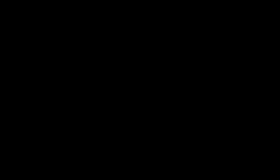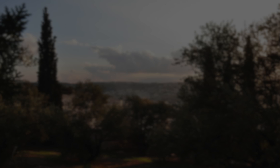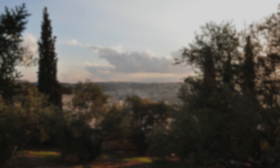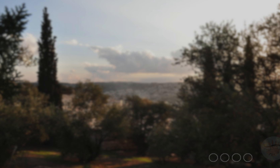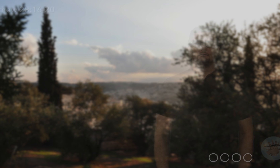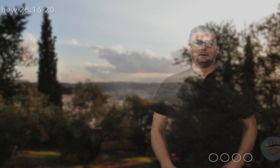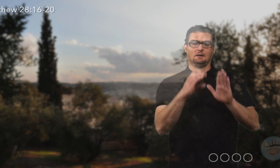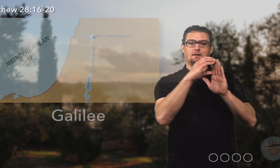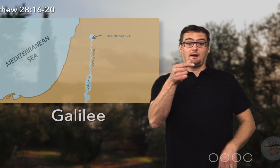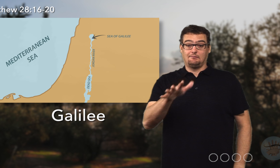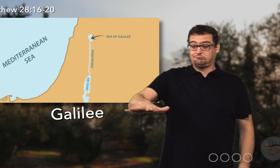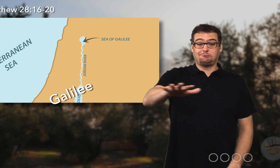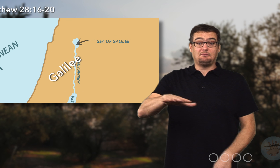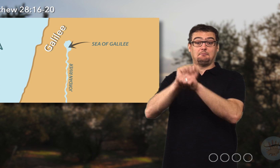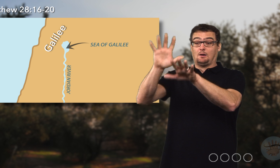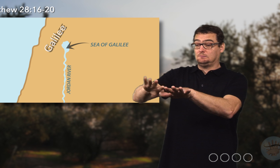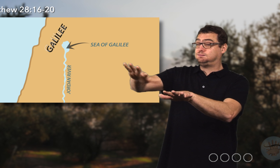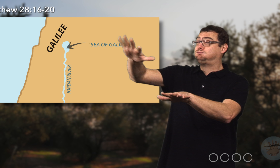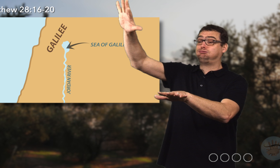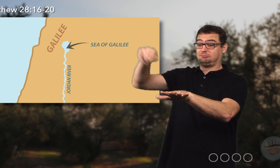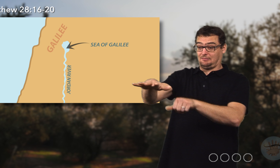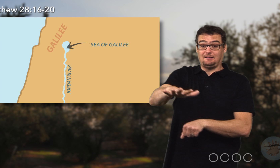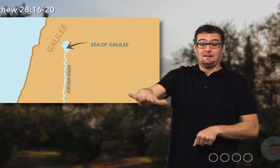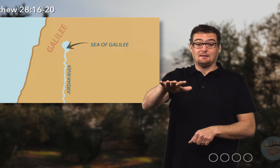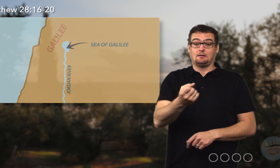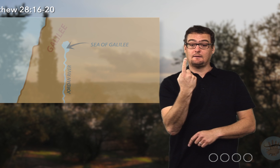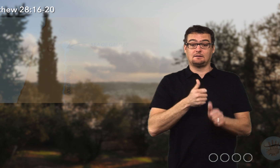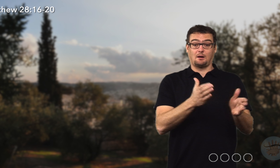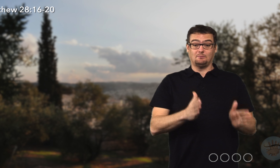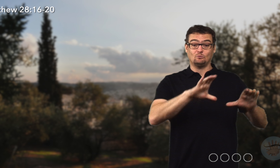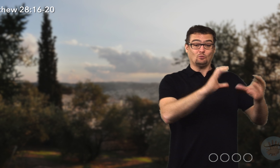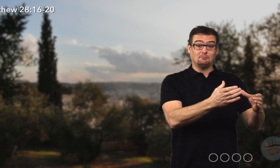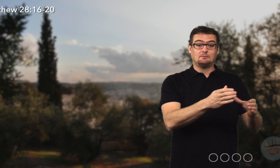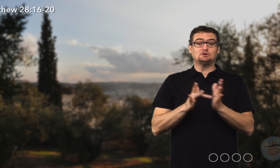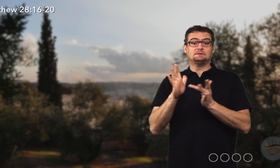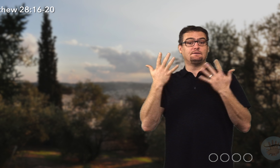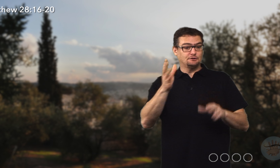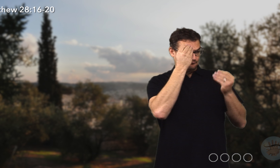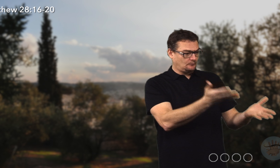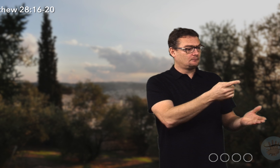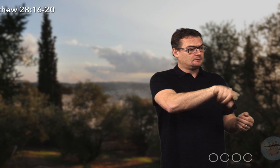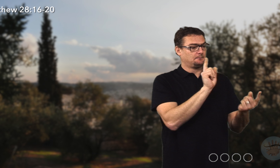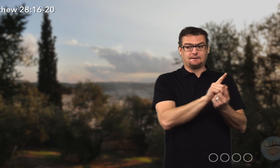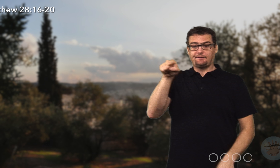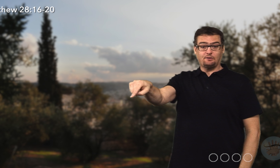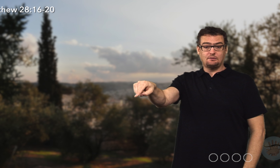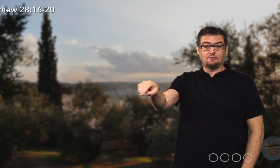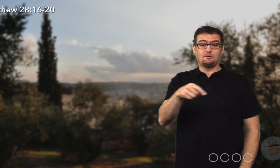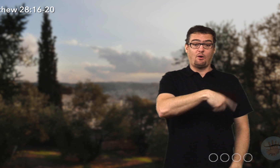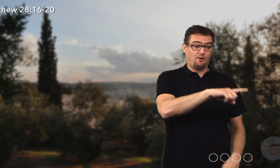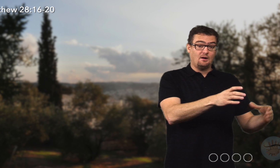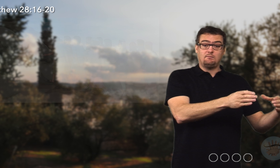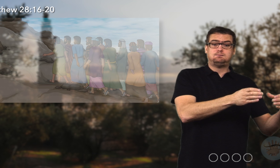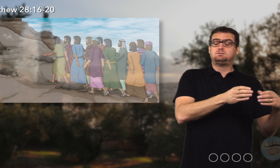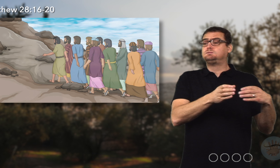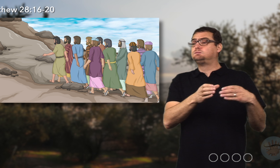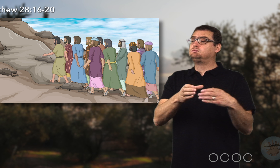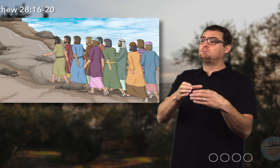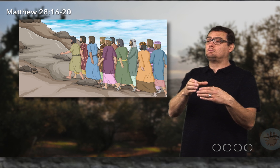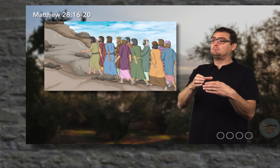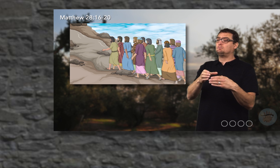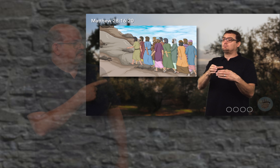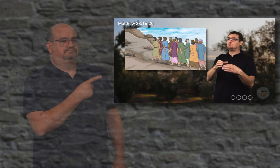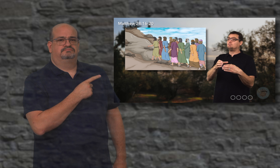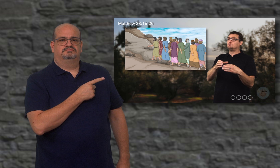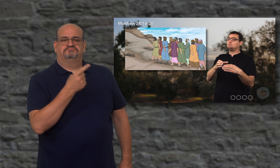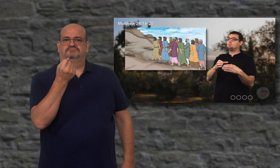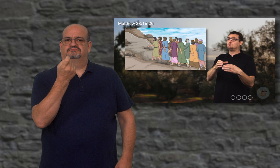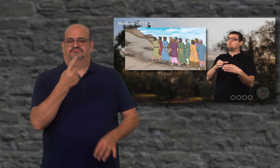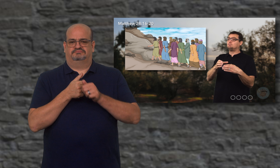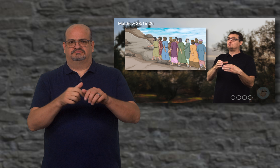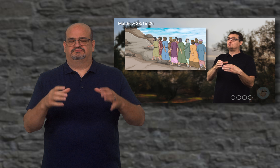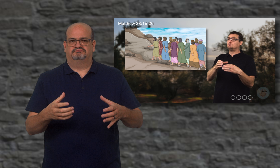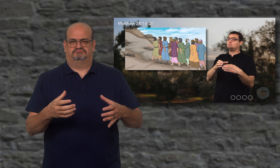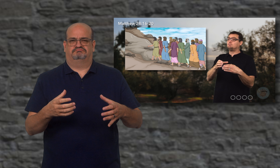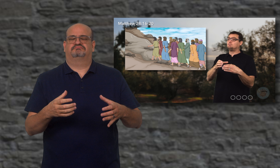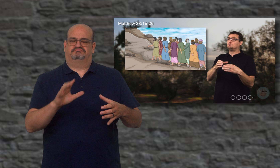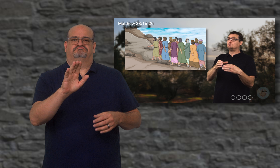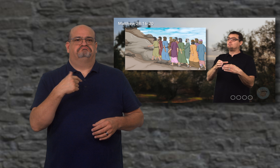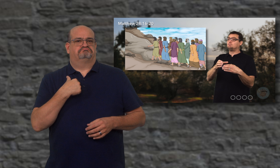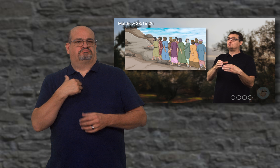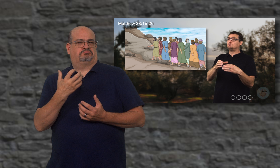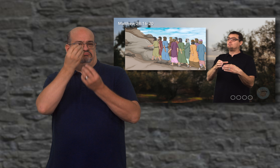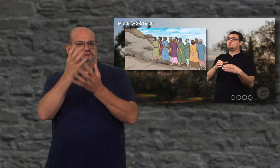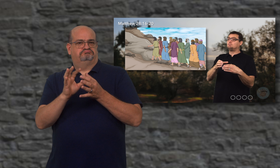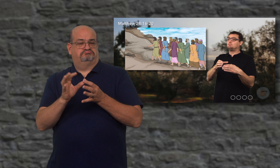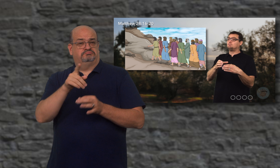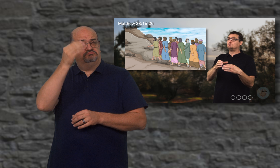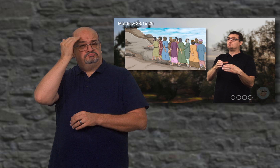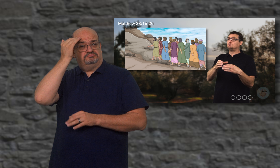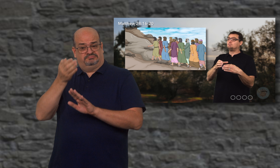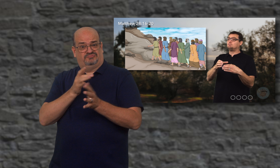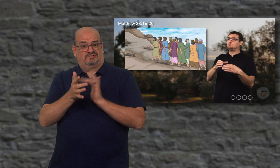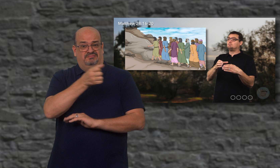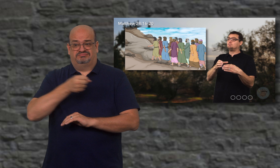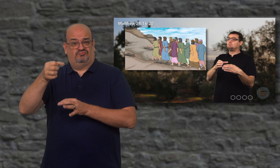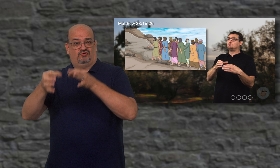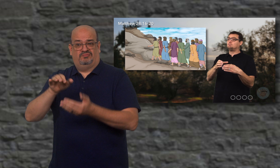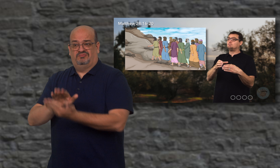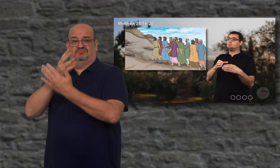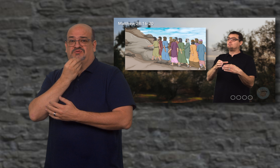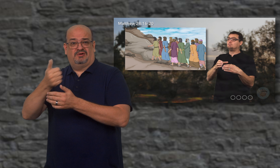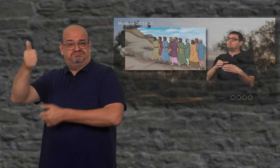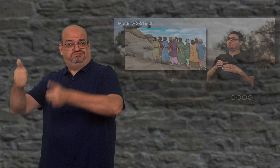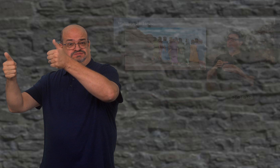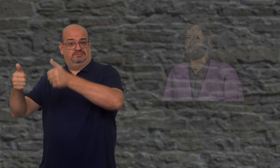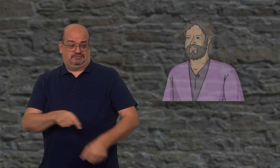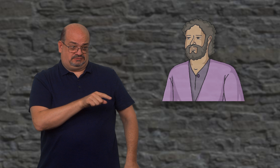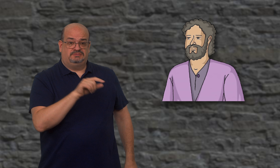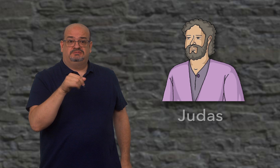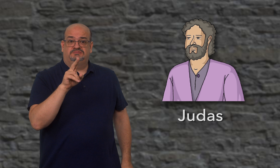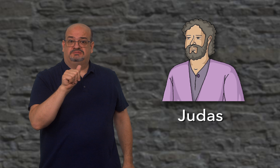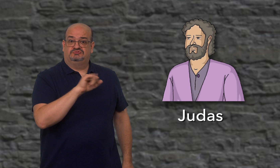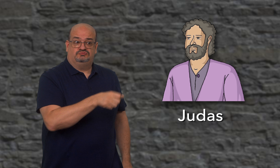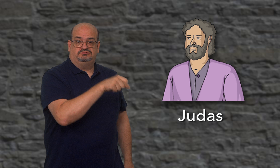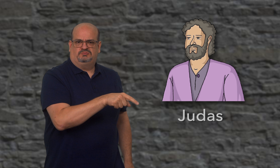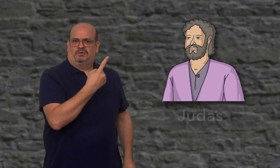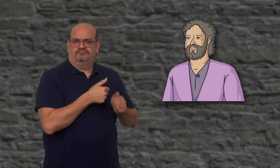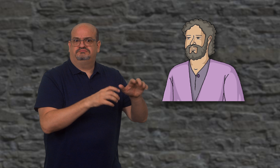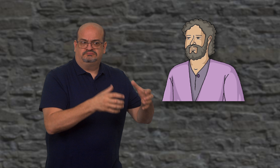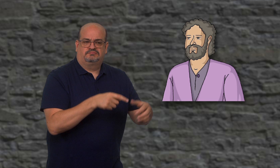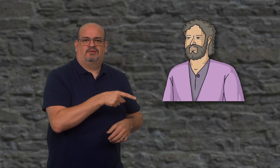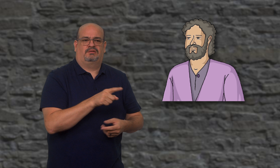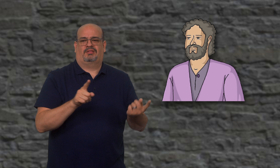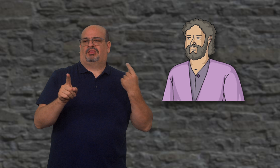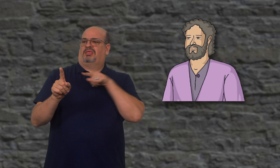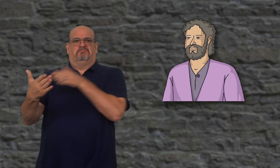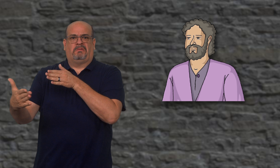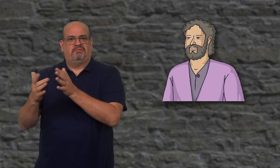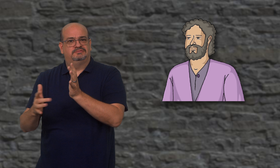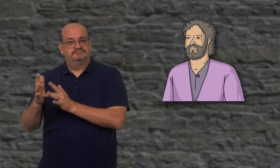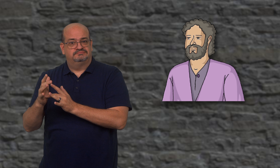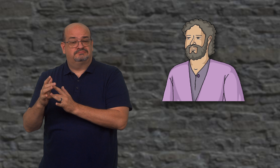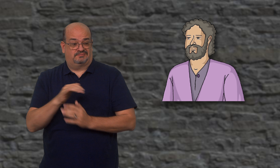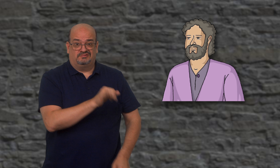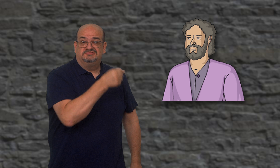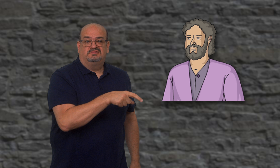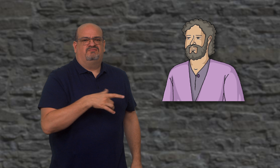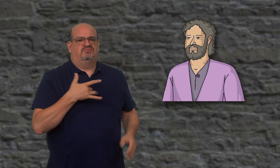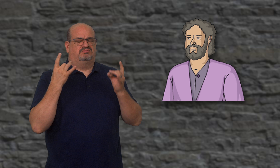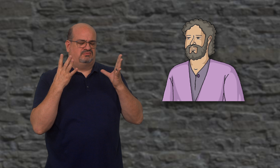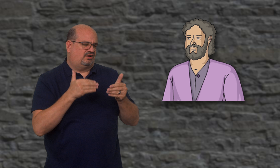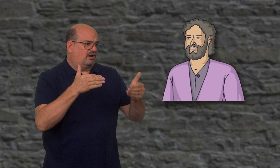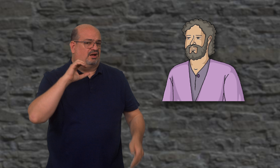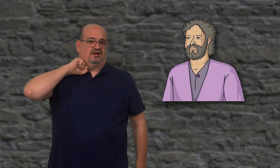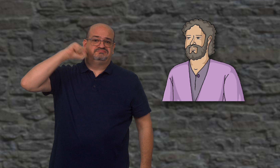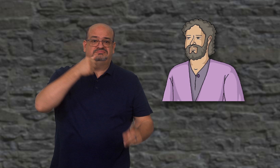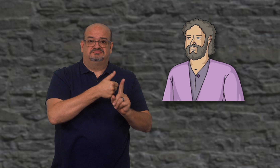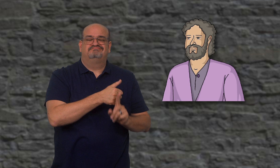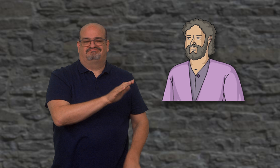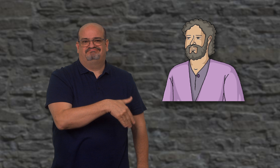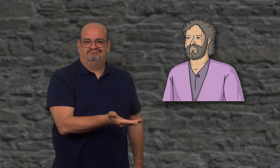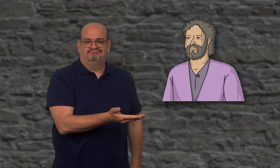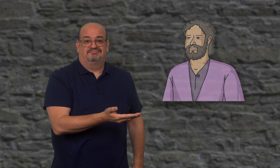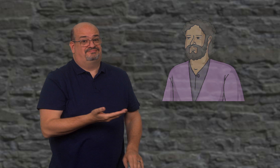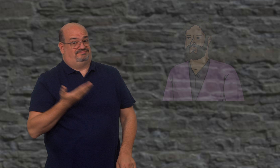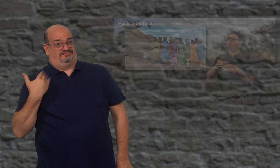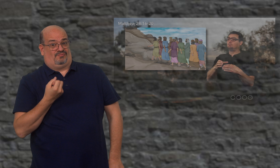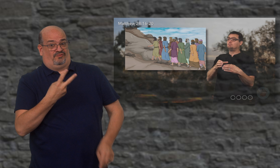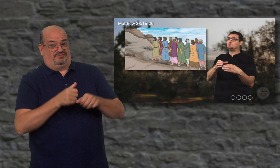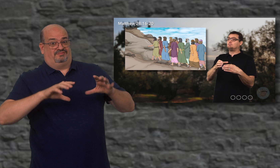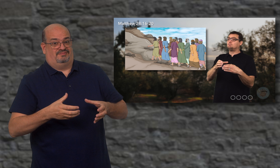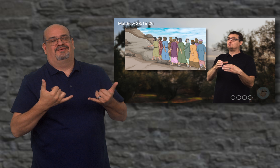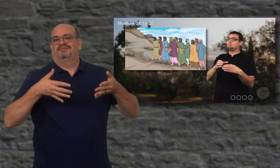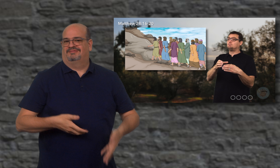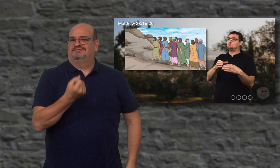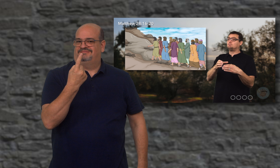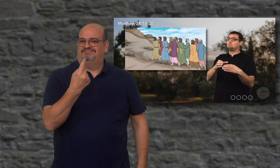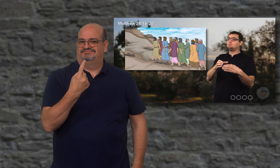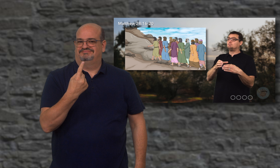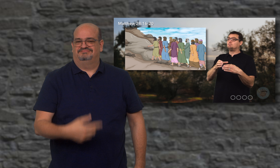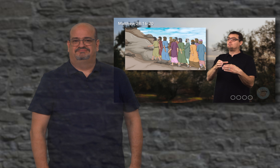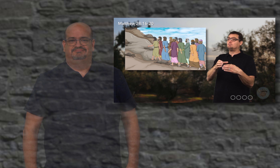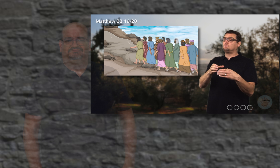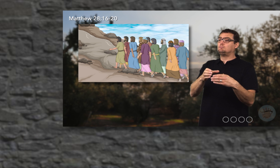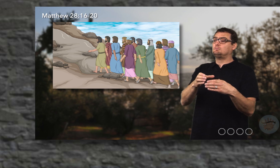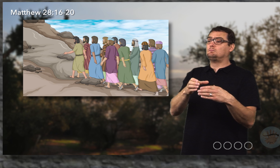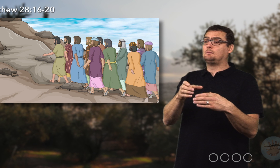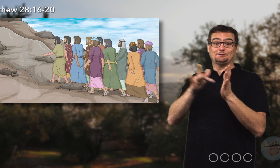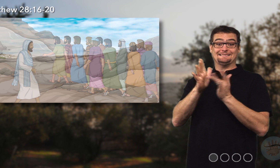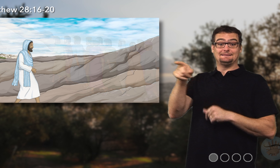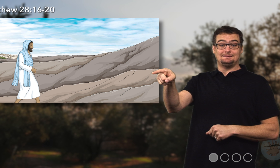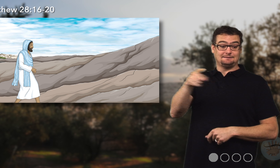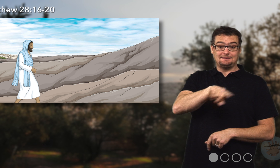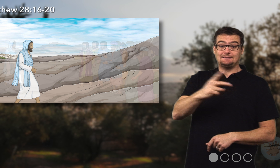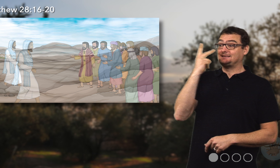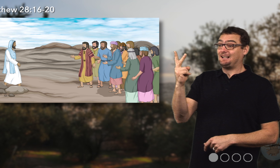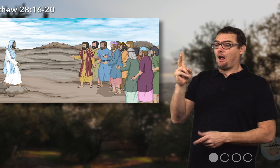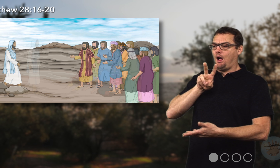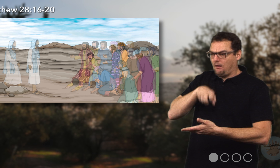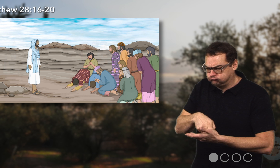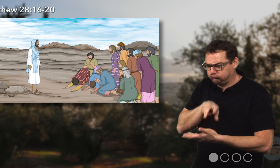Meanwhile, the eleven disciples went to Galilee, to the mountain Jesus had designated.